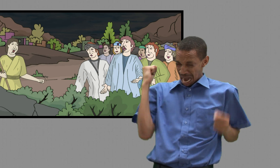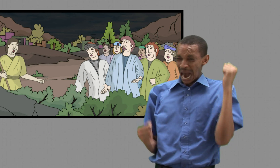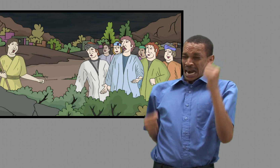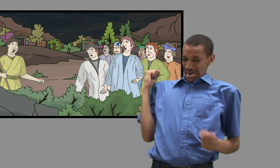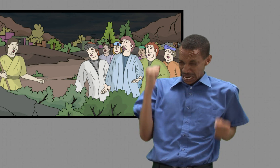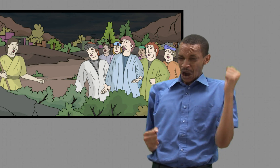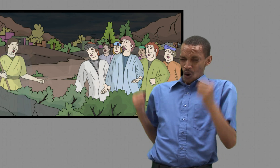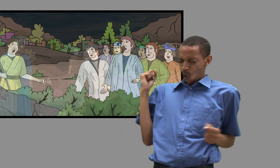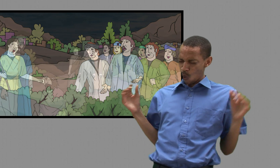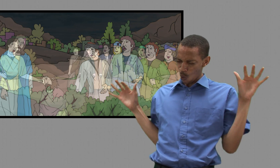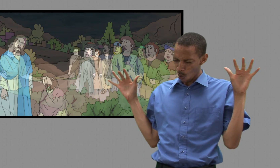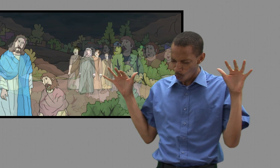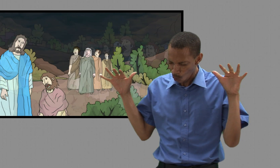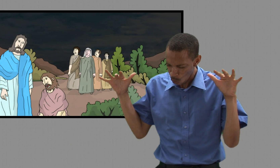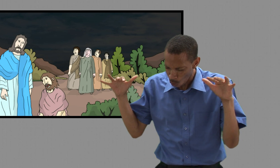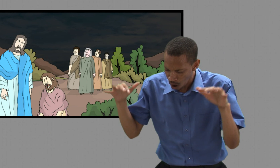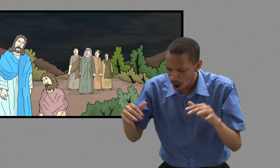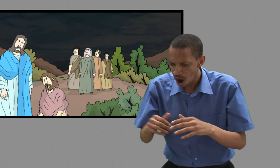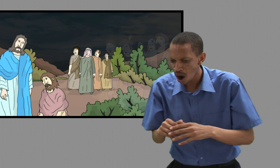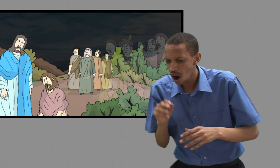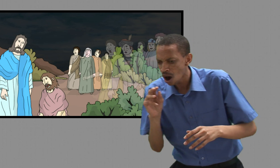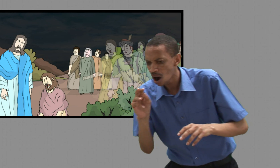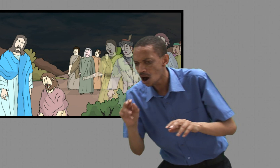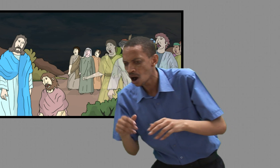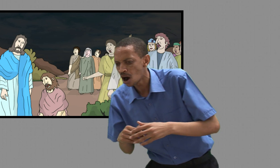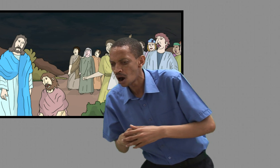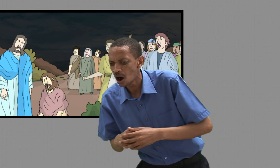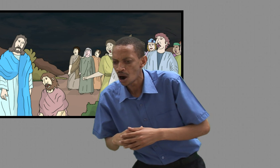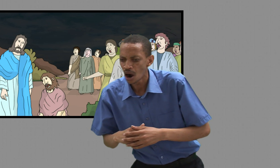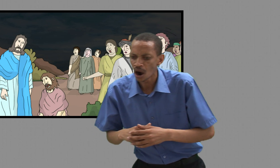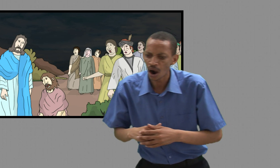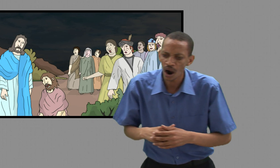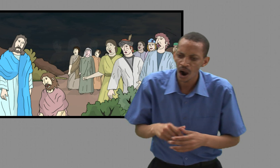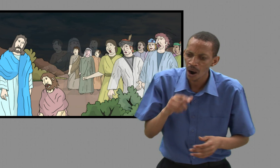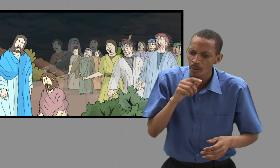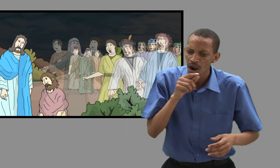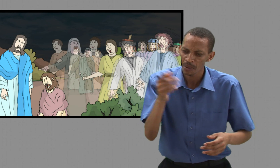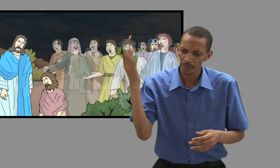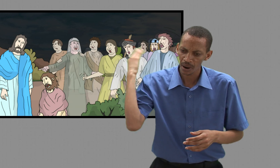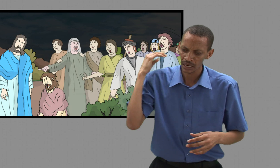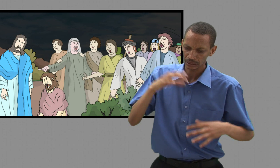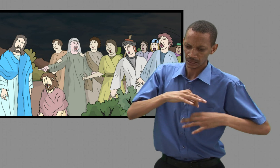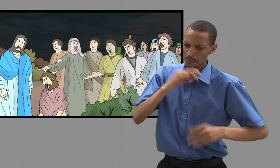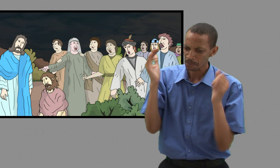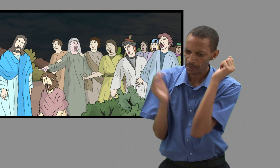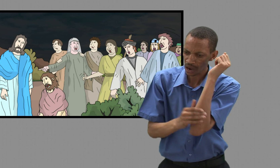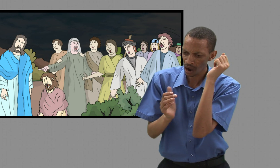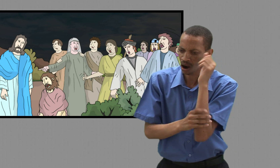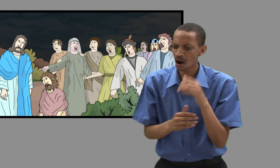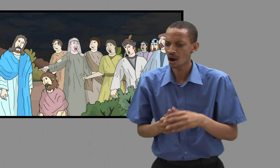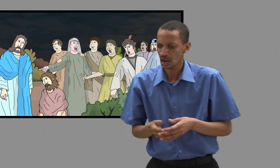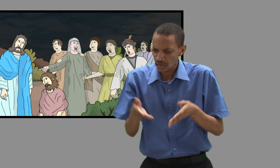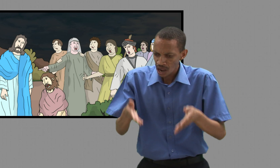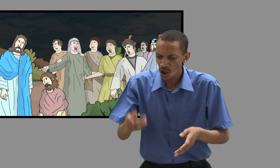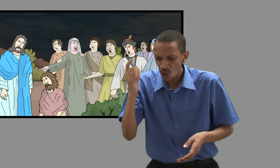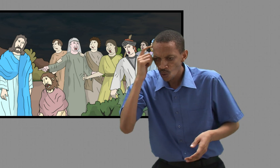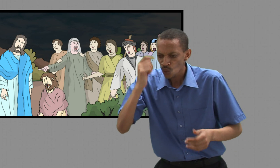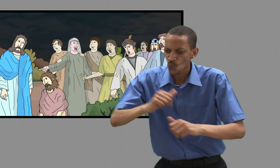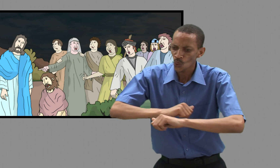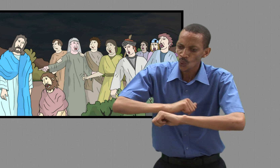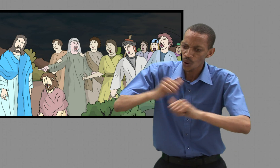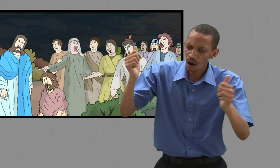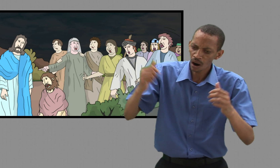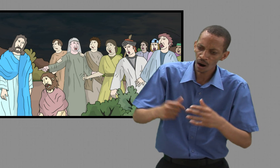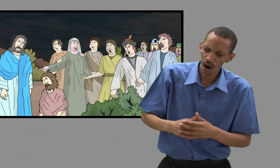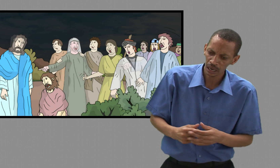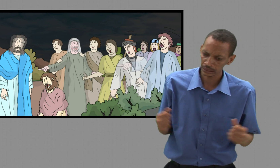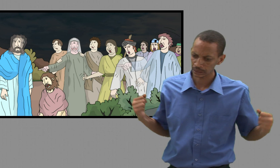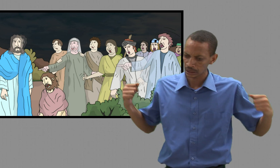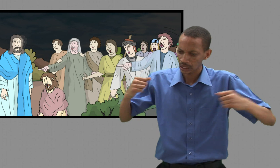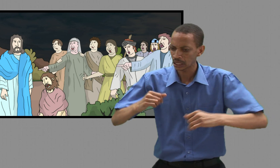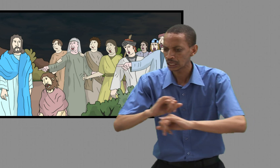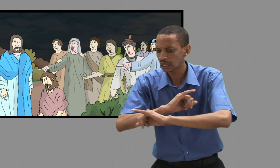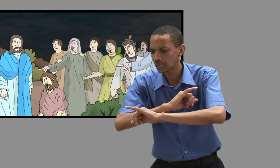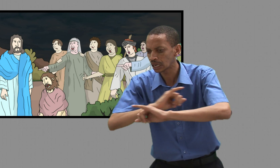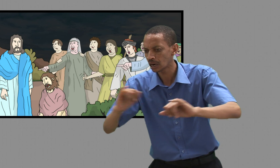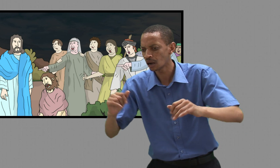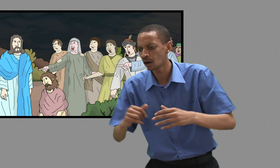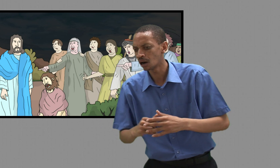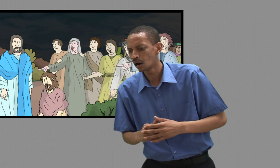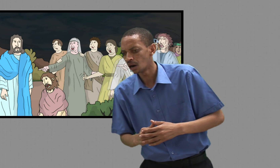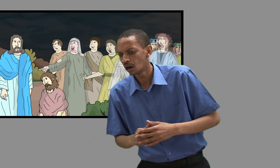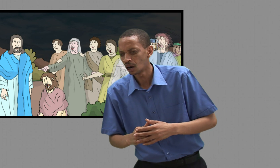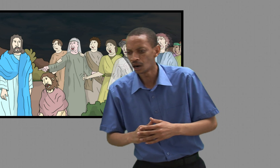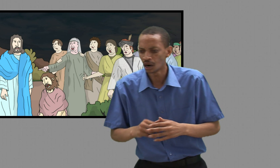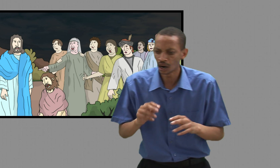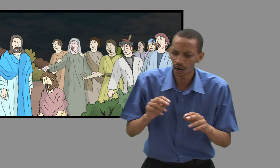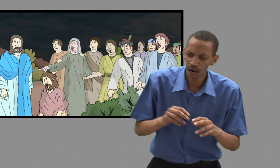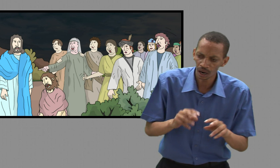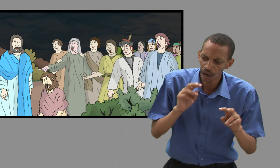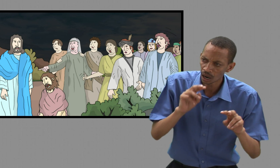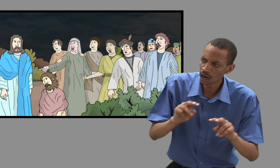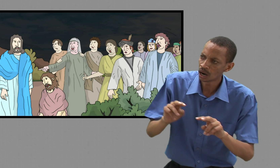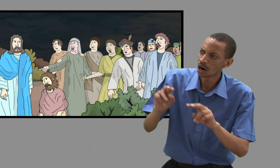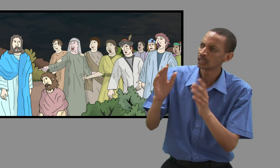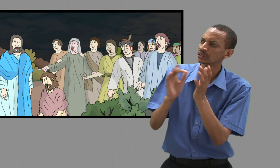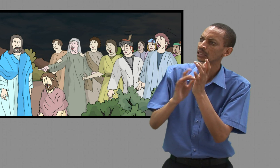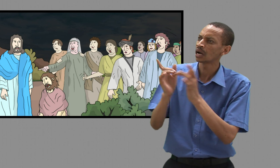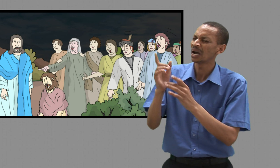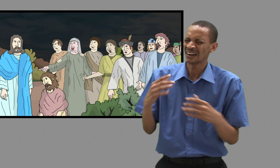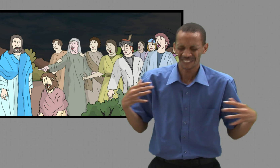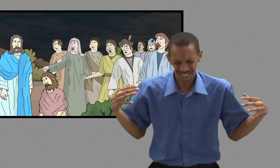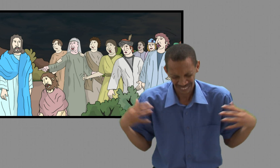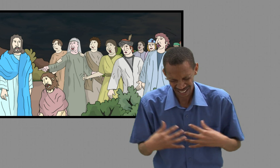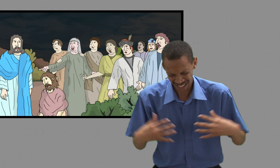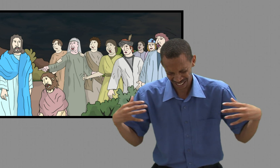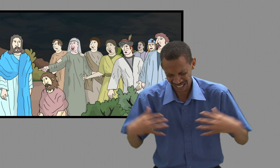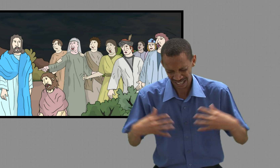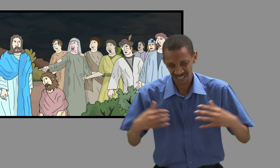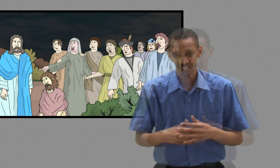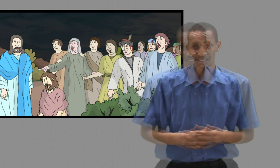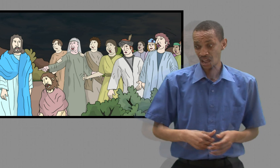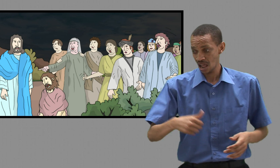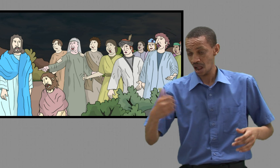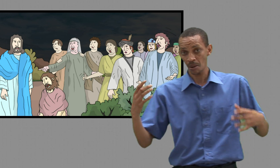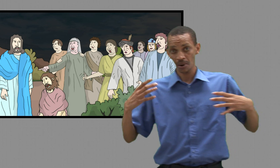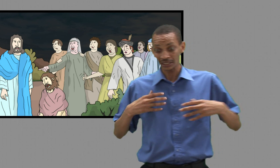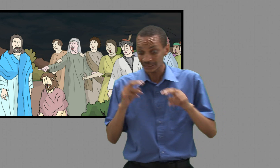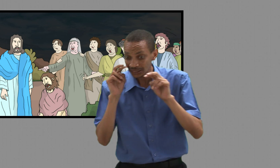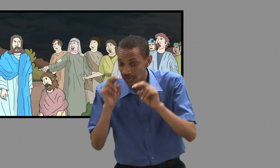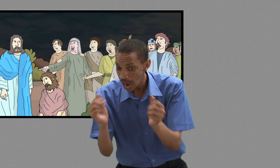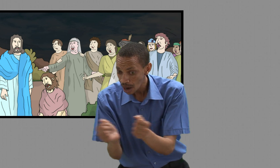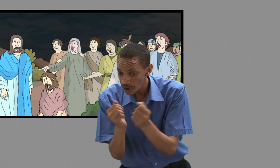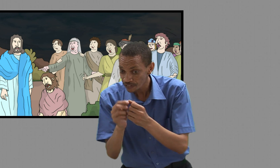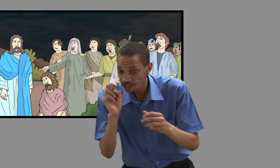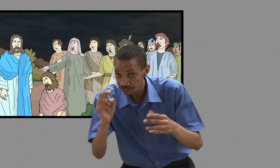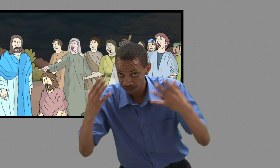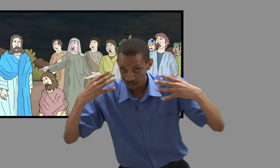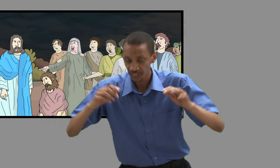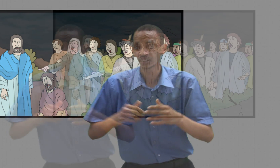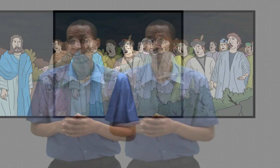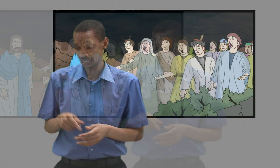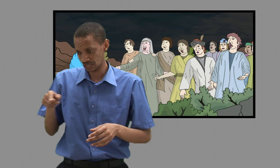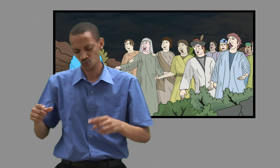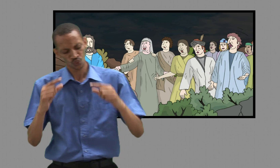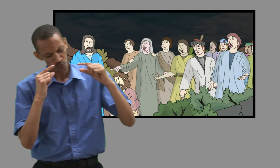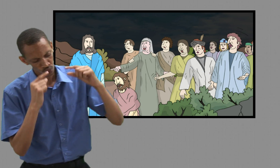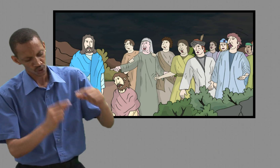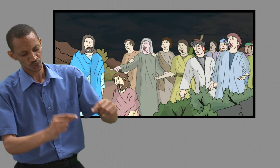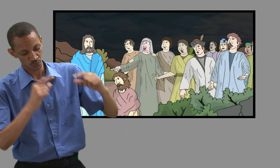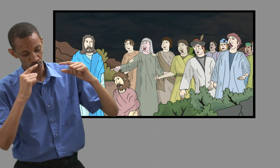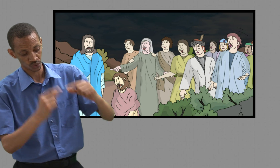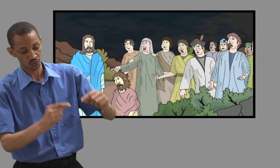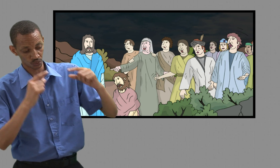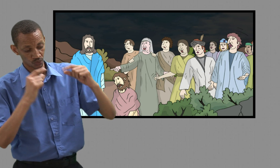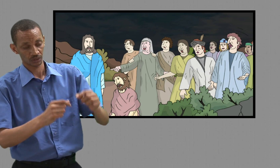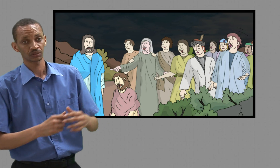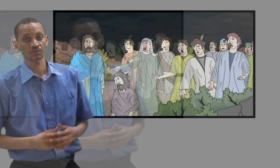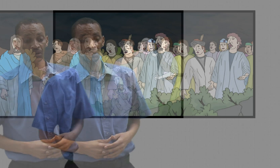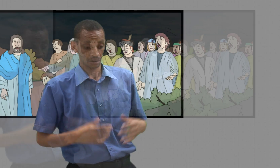When they came to Jesus, they saw the man who had been possessed by the legion of demons sitting there, clothed and in his right mind; and they were afraid.